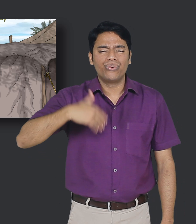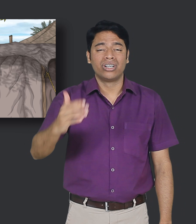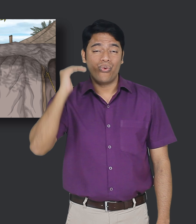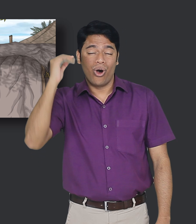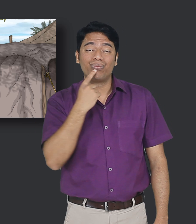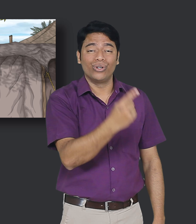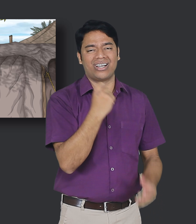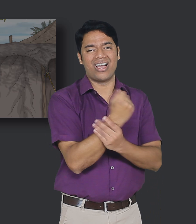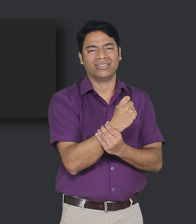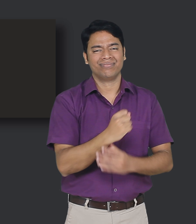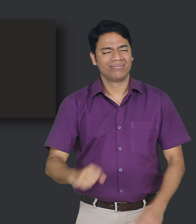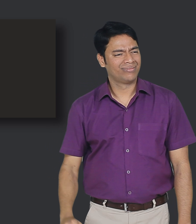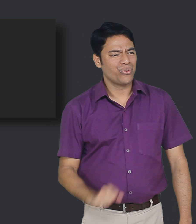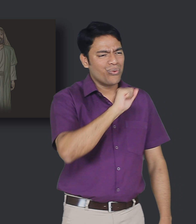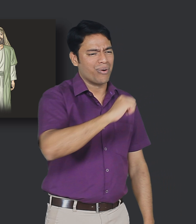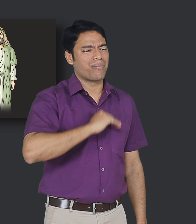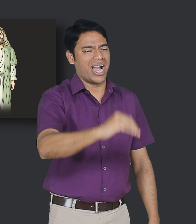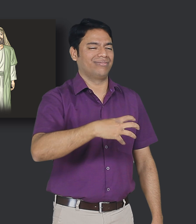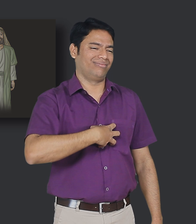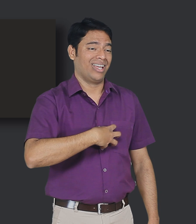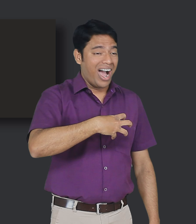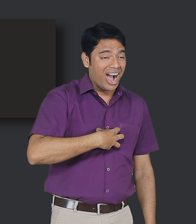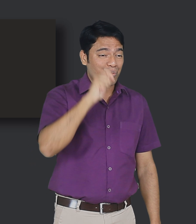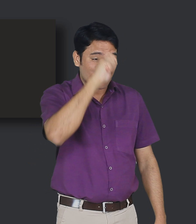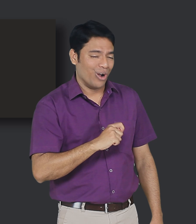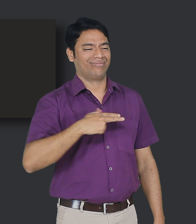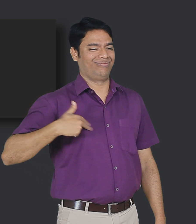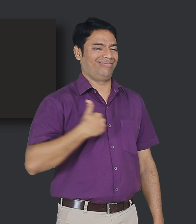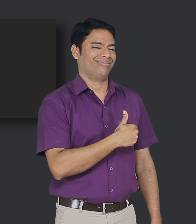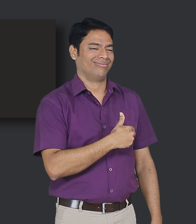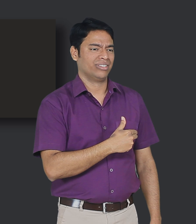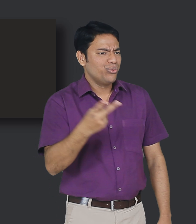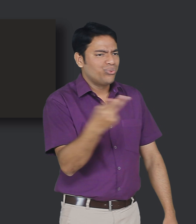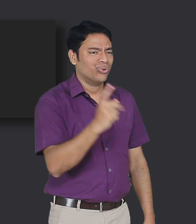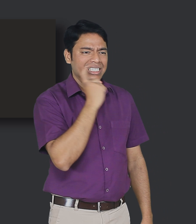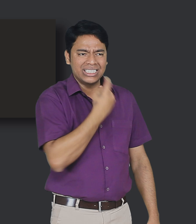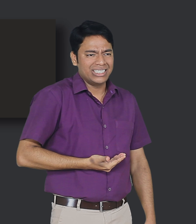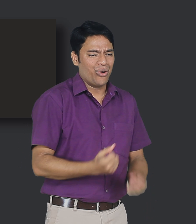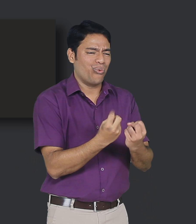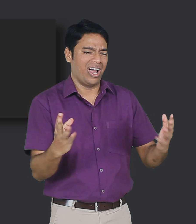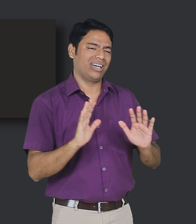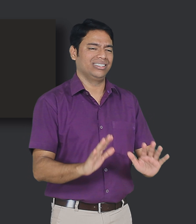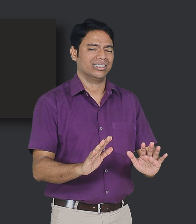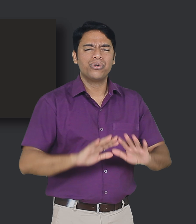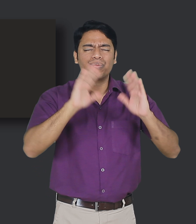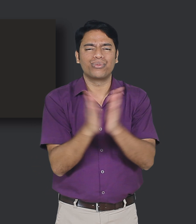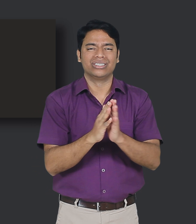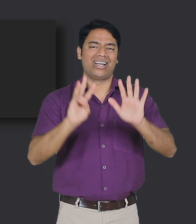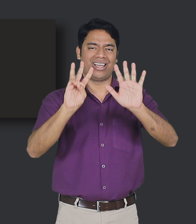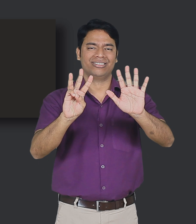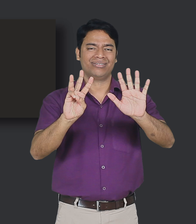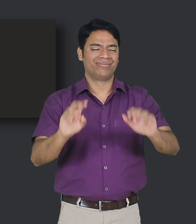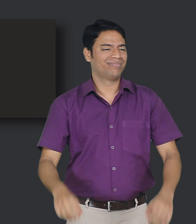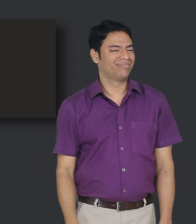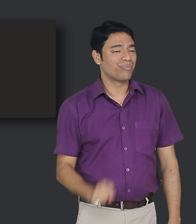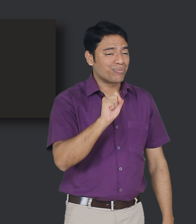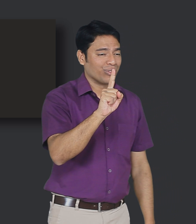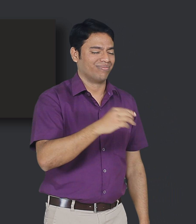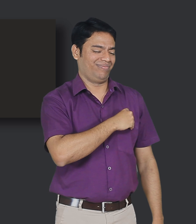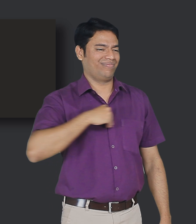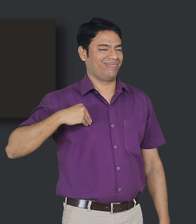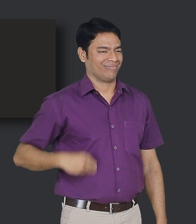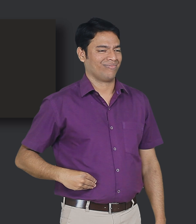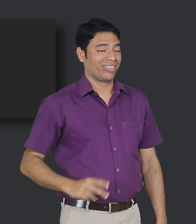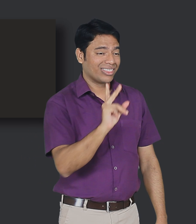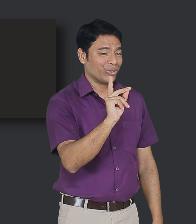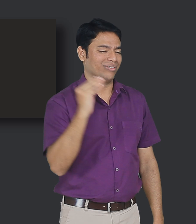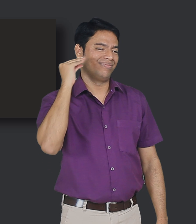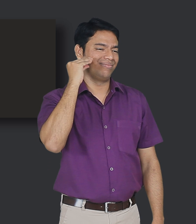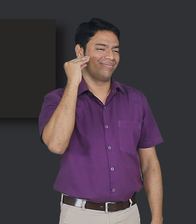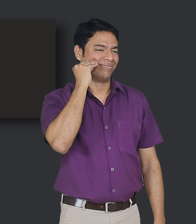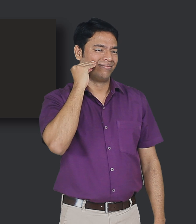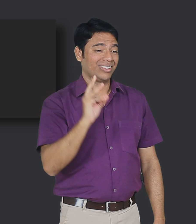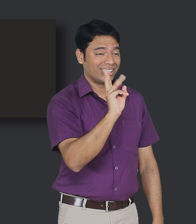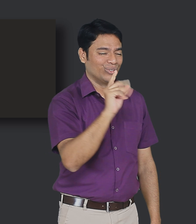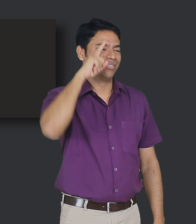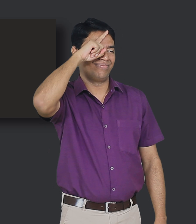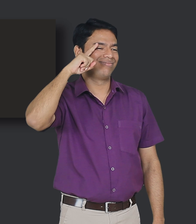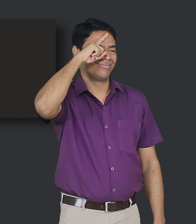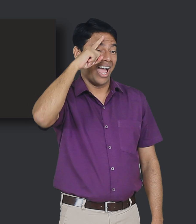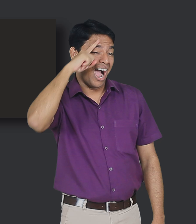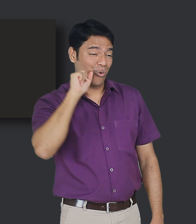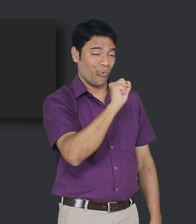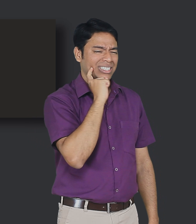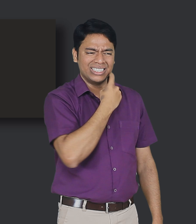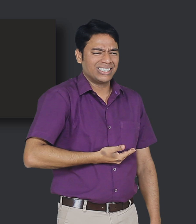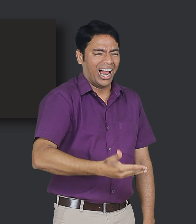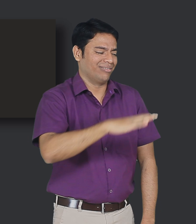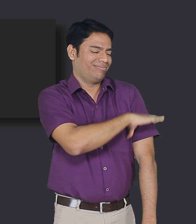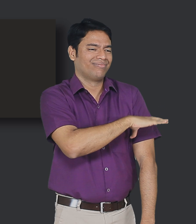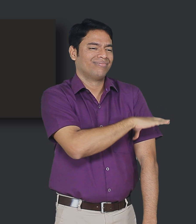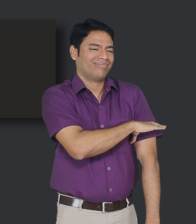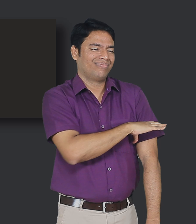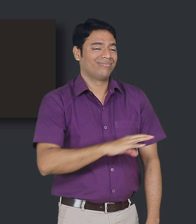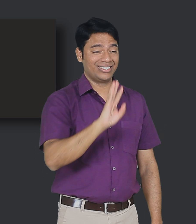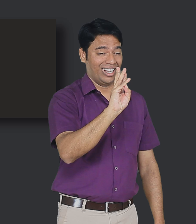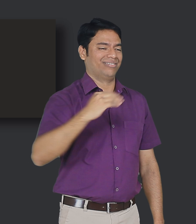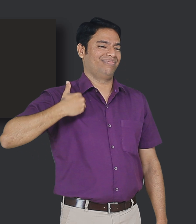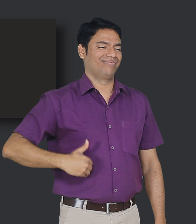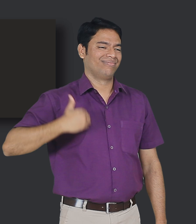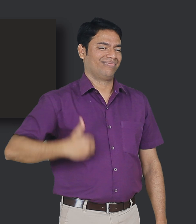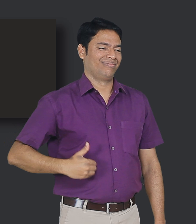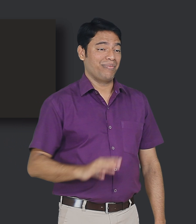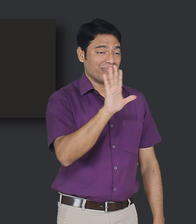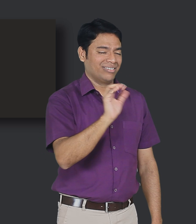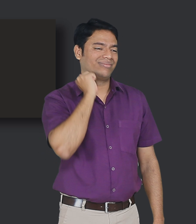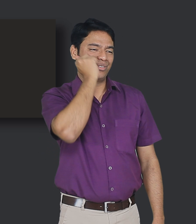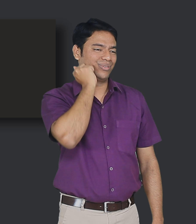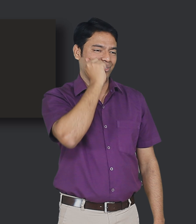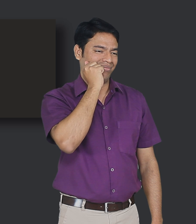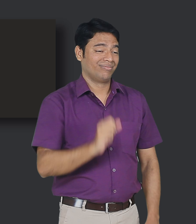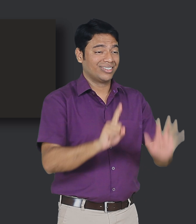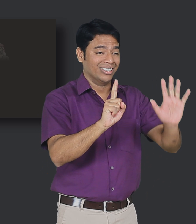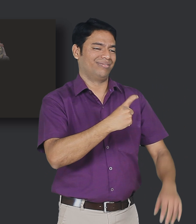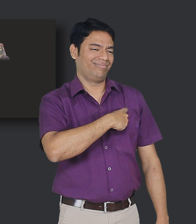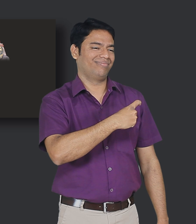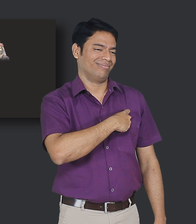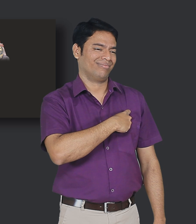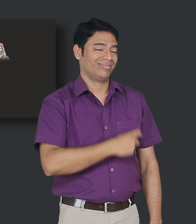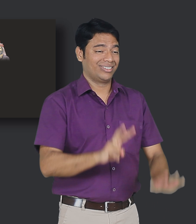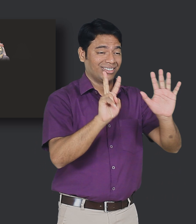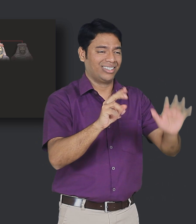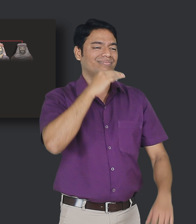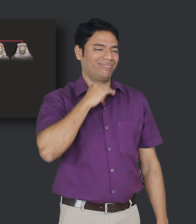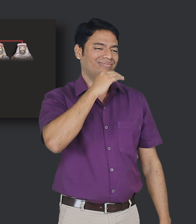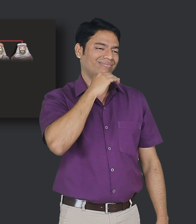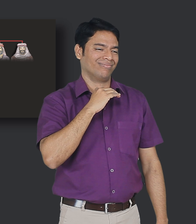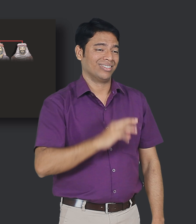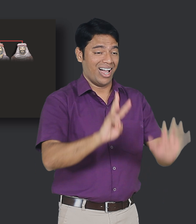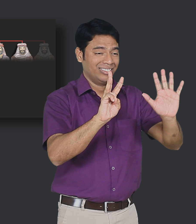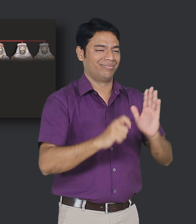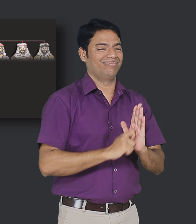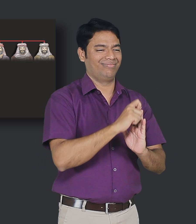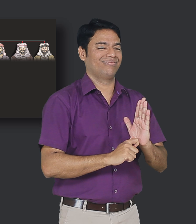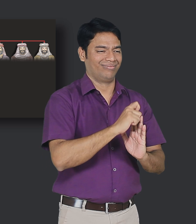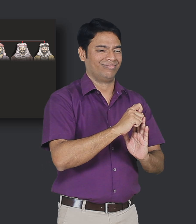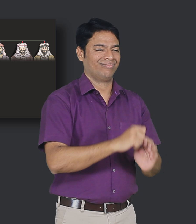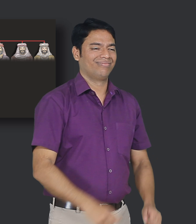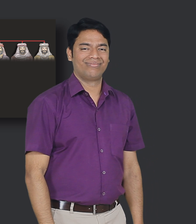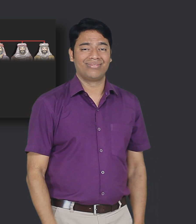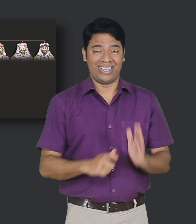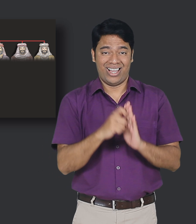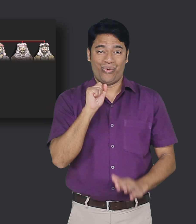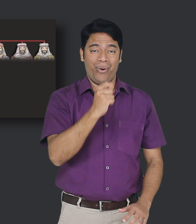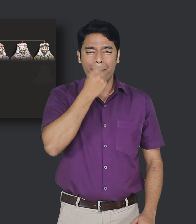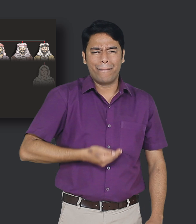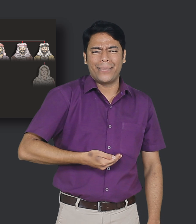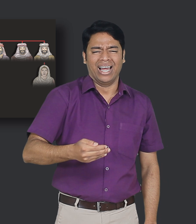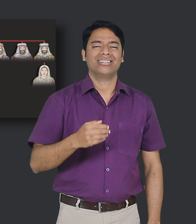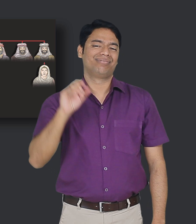Some time later, Abraham was told, “Milcah has also borne sons to your brother Nahor: Uz the firstborn, his brother Buz, Kemuel (the father of Aram), Chesed, Hazo, Pildash, Jidlaph, and Bethuel.”